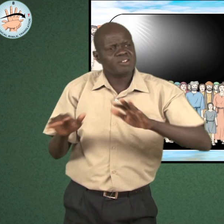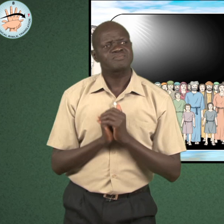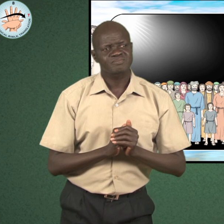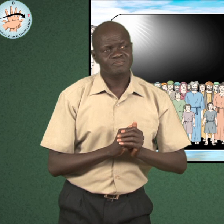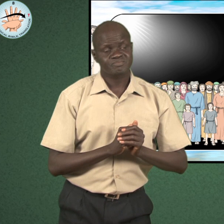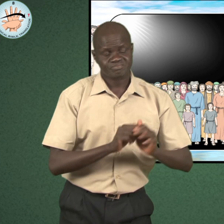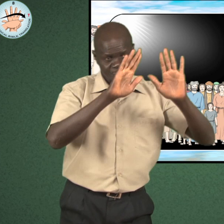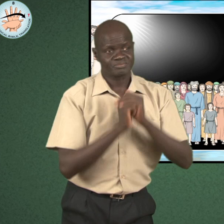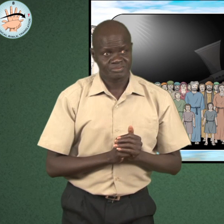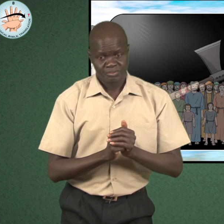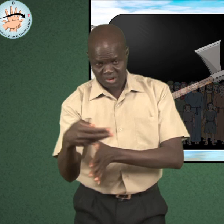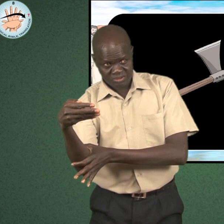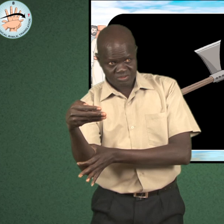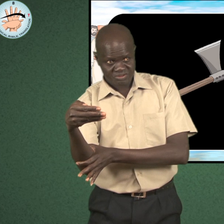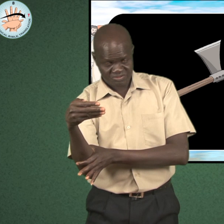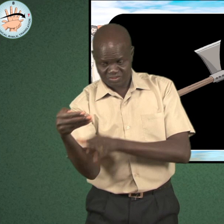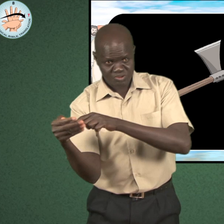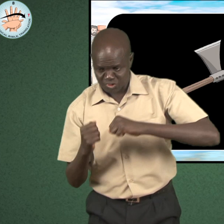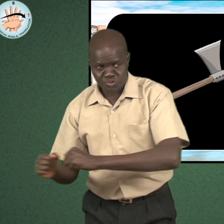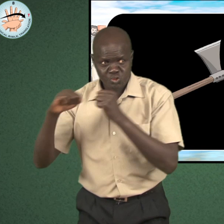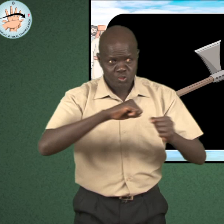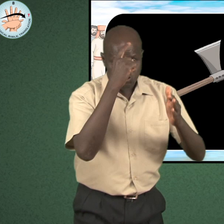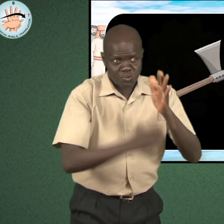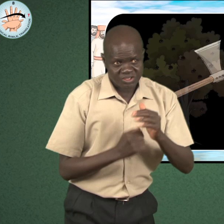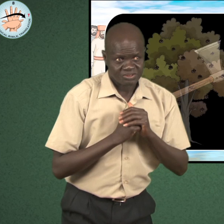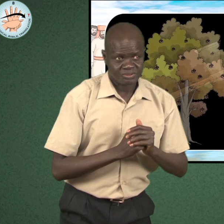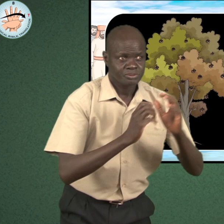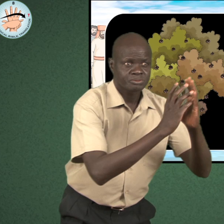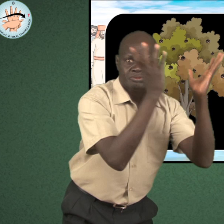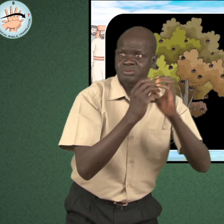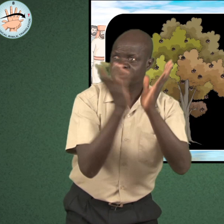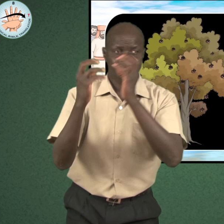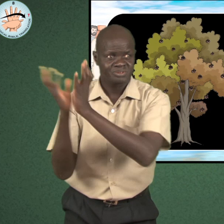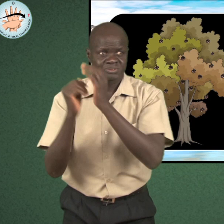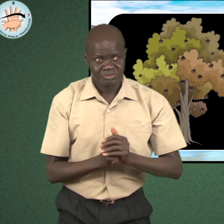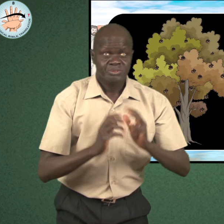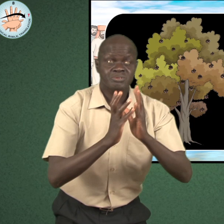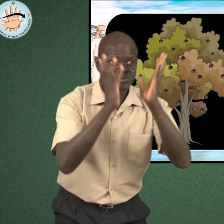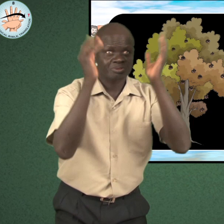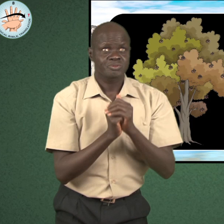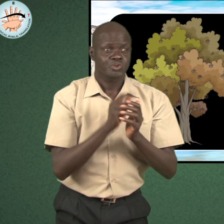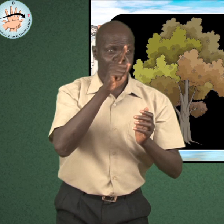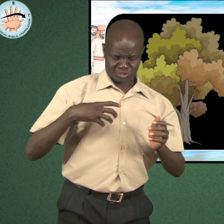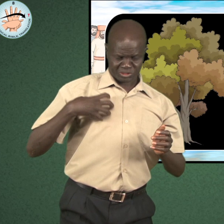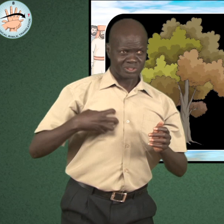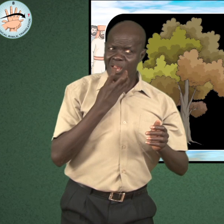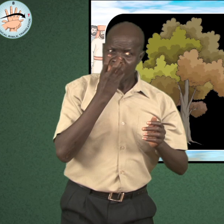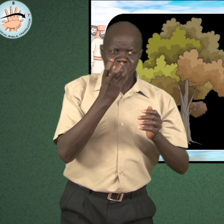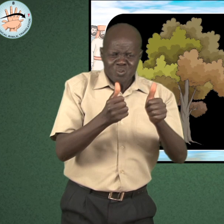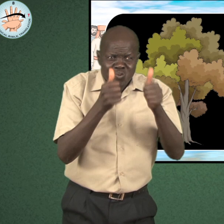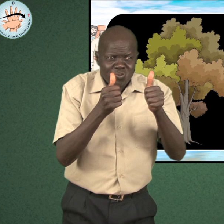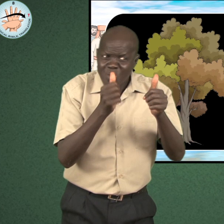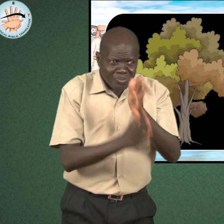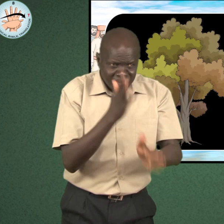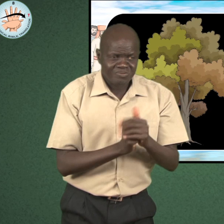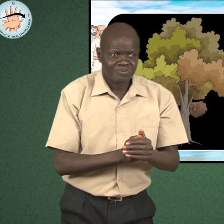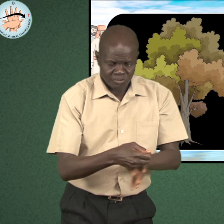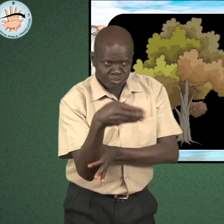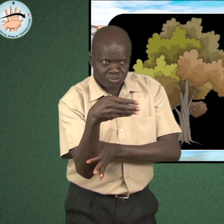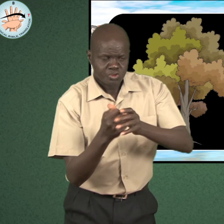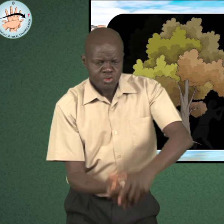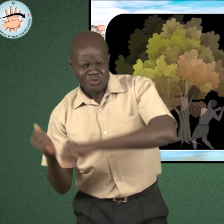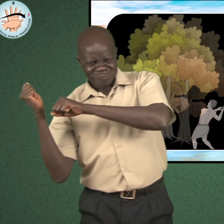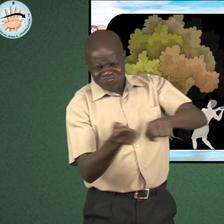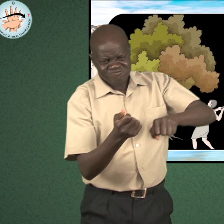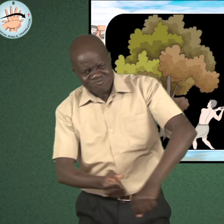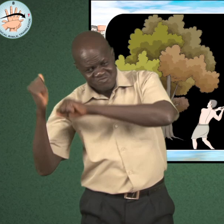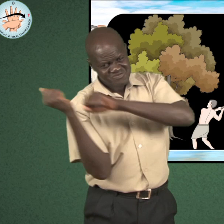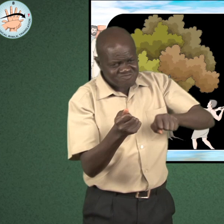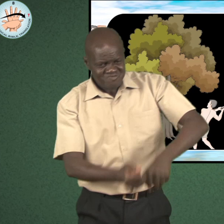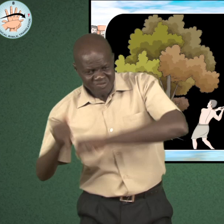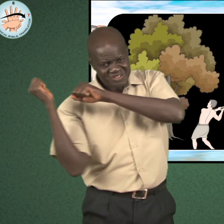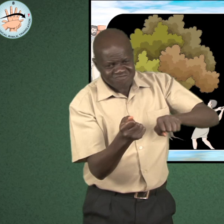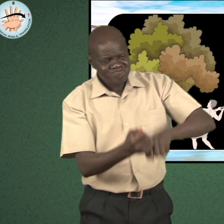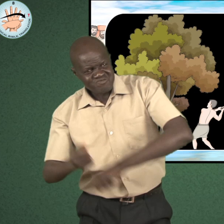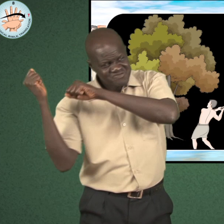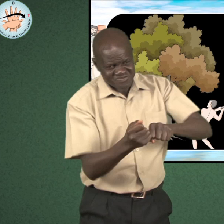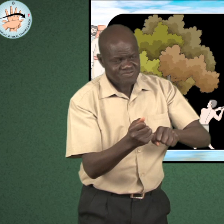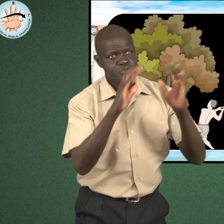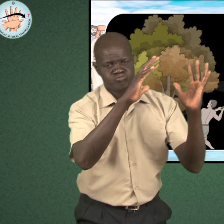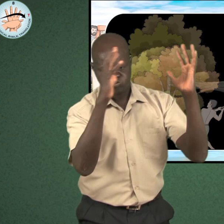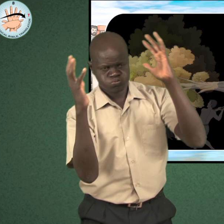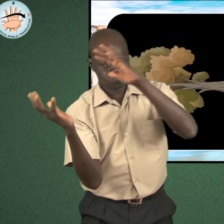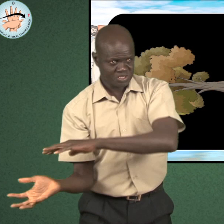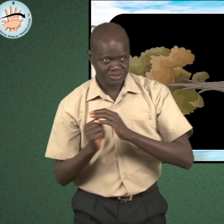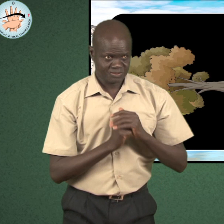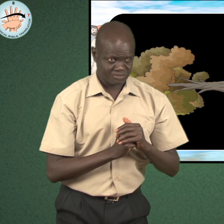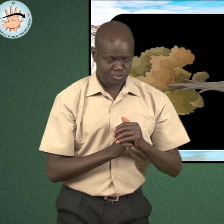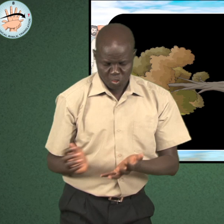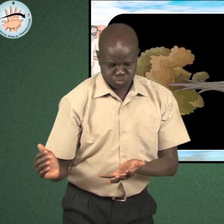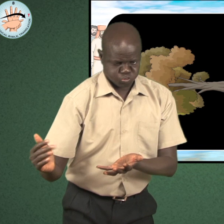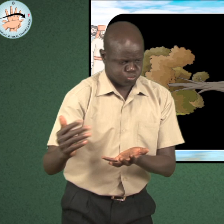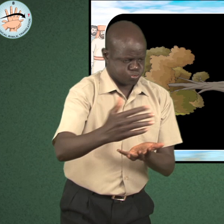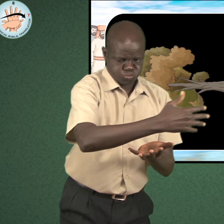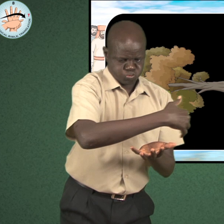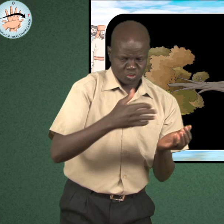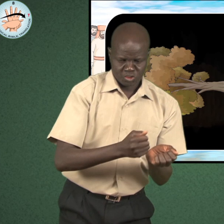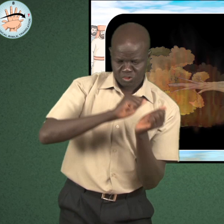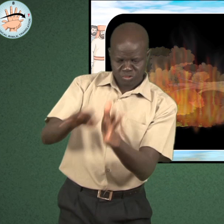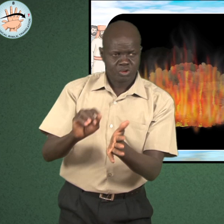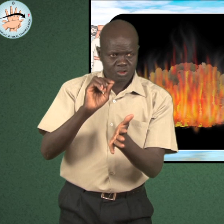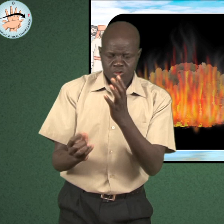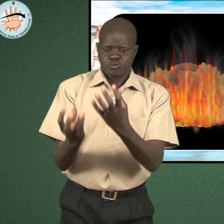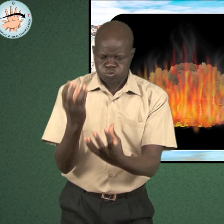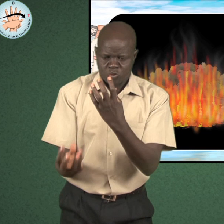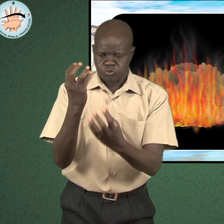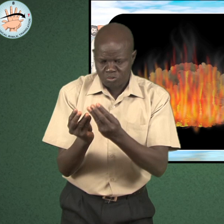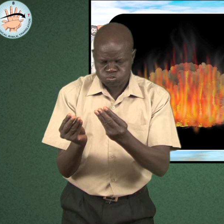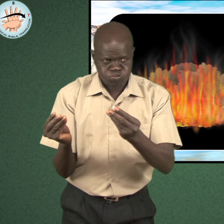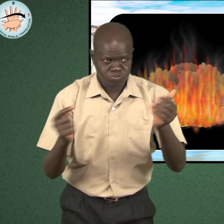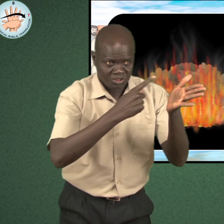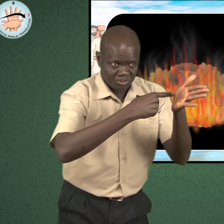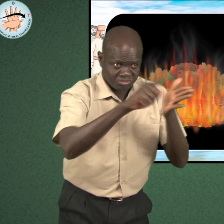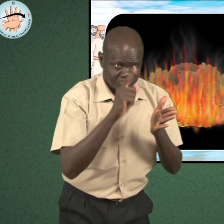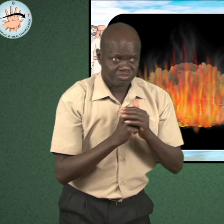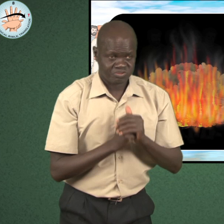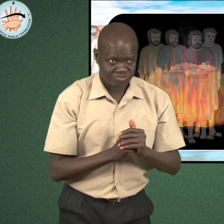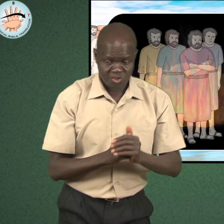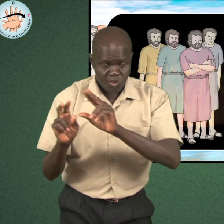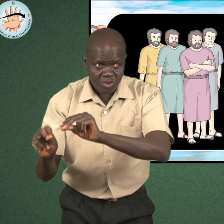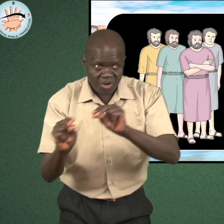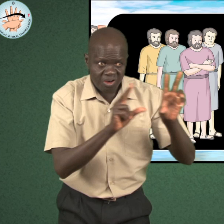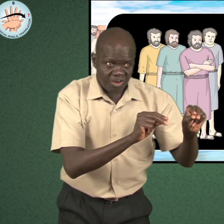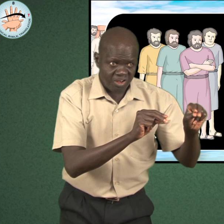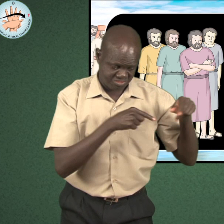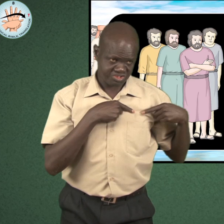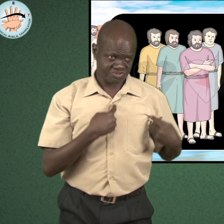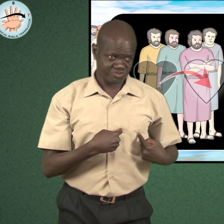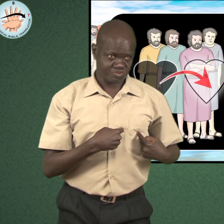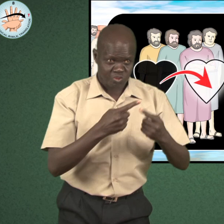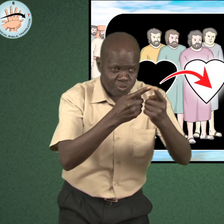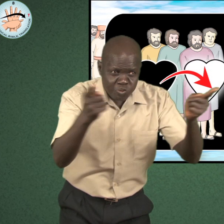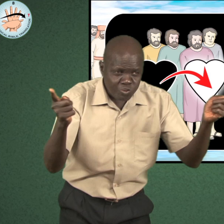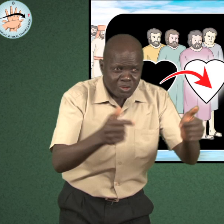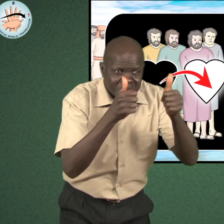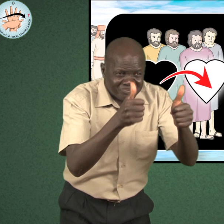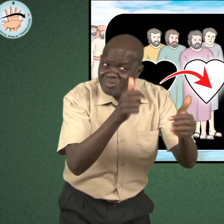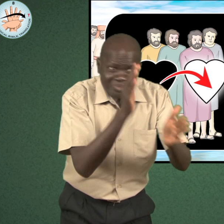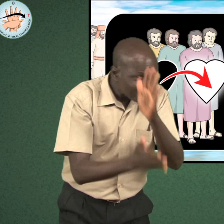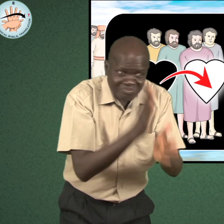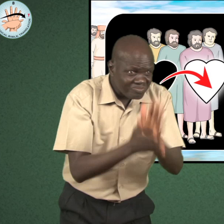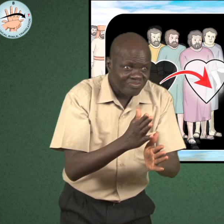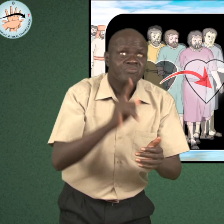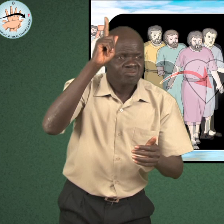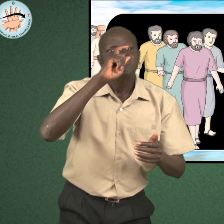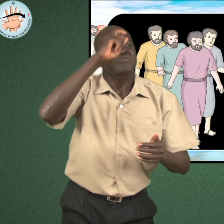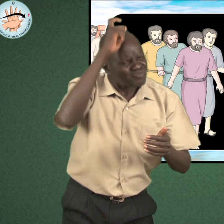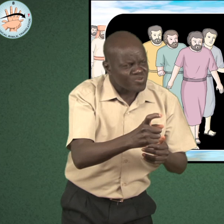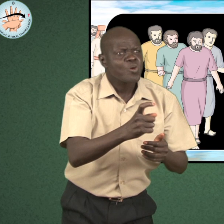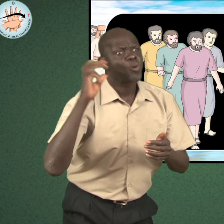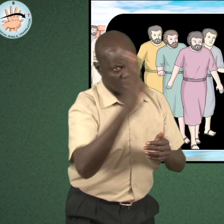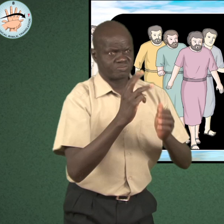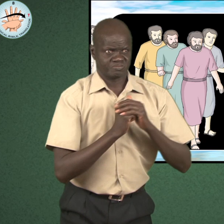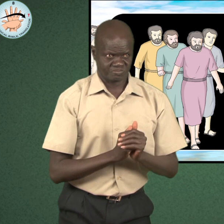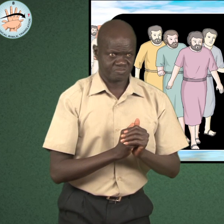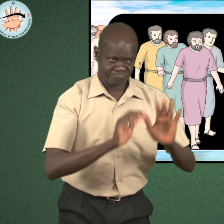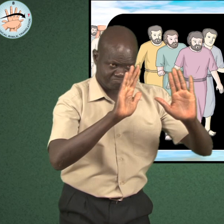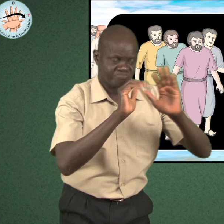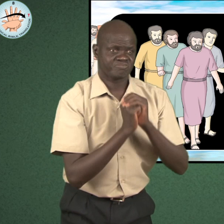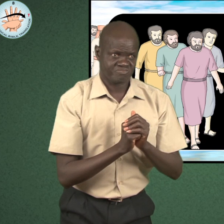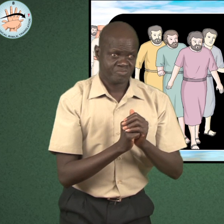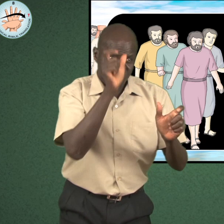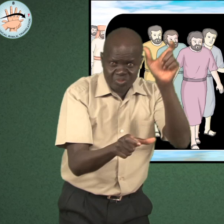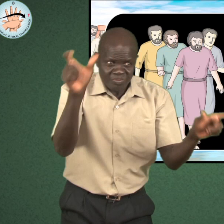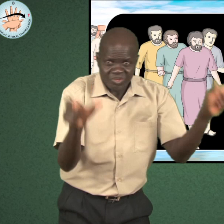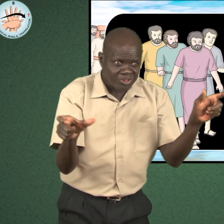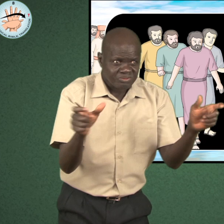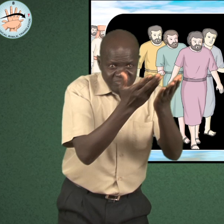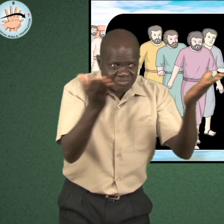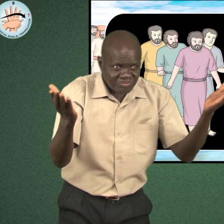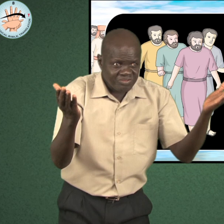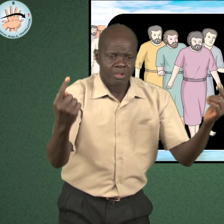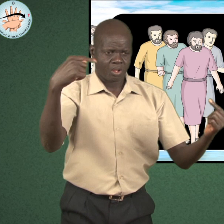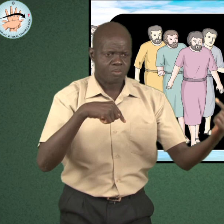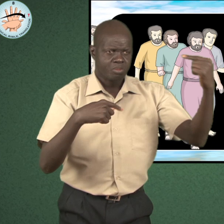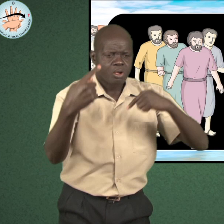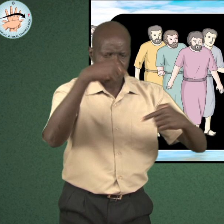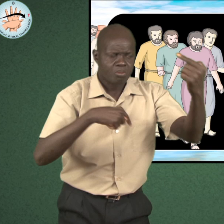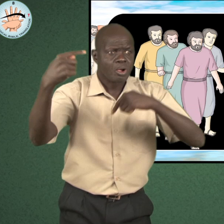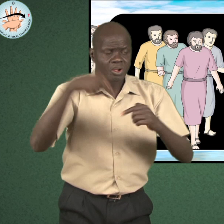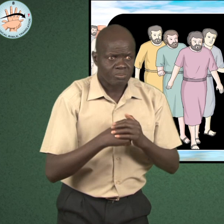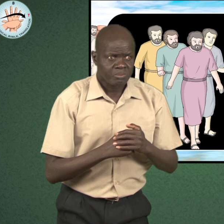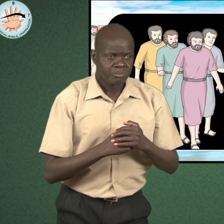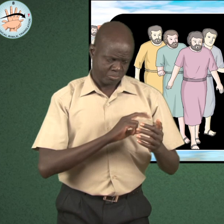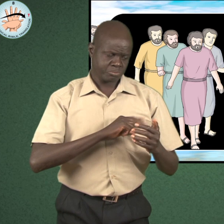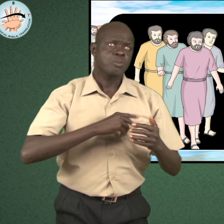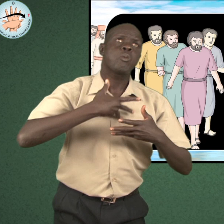The axe lies ready at the root of the trees, and every tree that does not produce good fruit will be cut down and thrown into the fire.